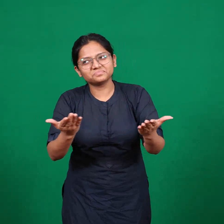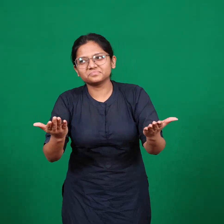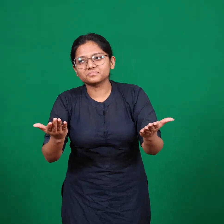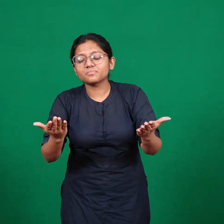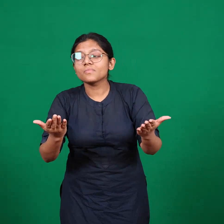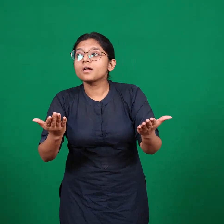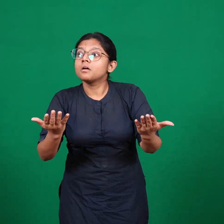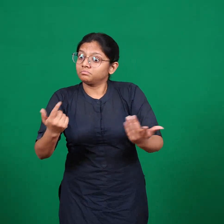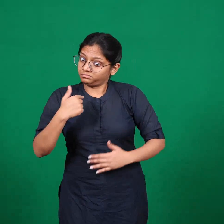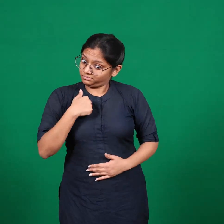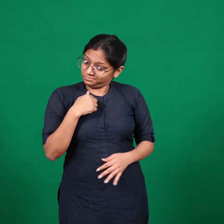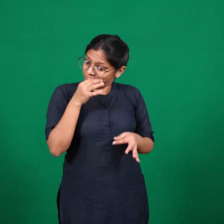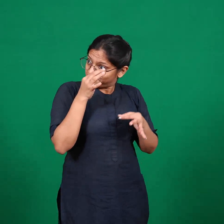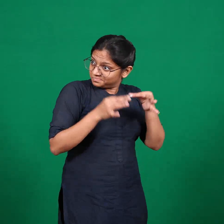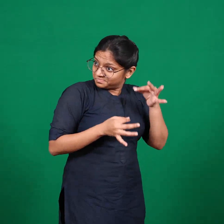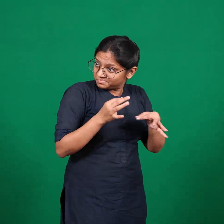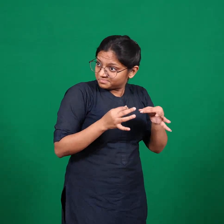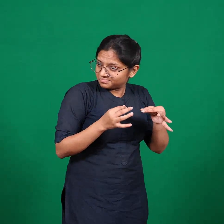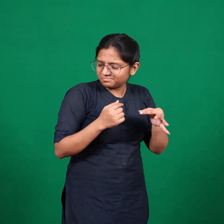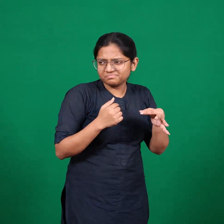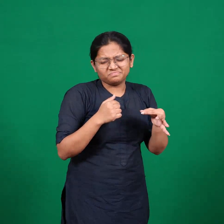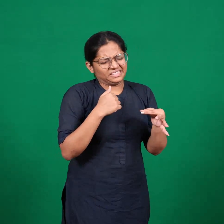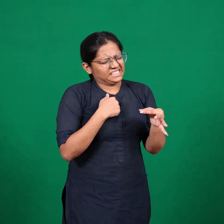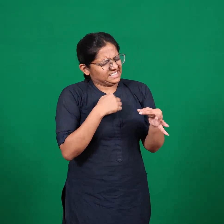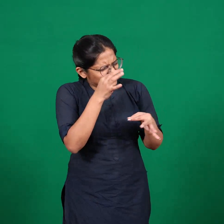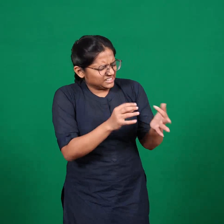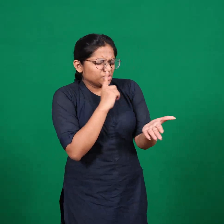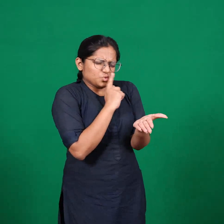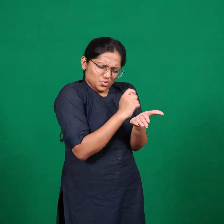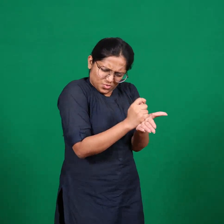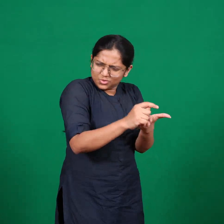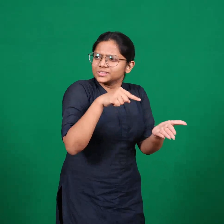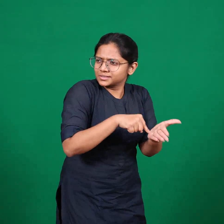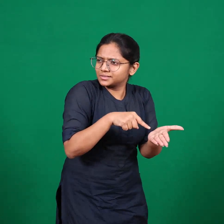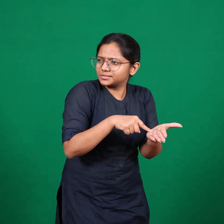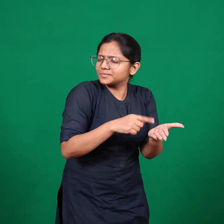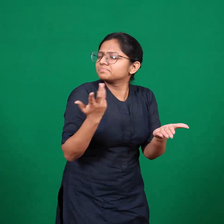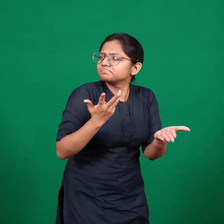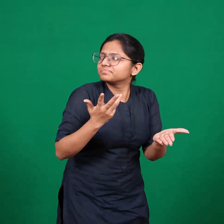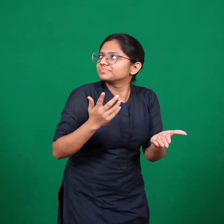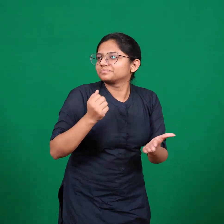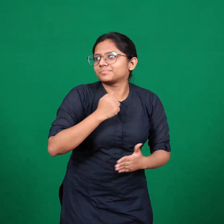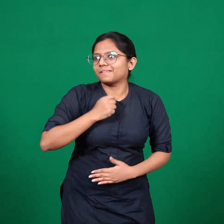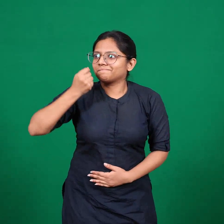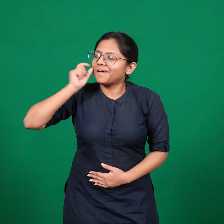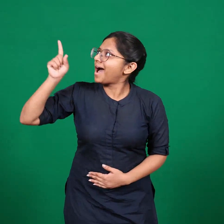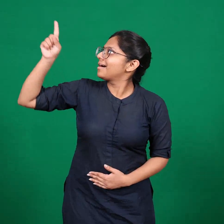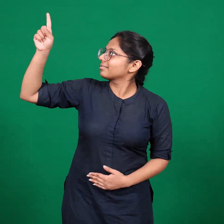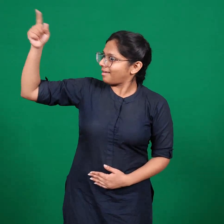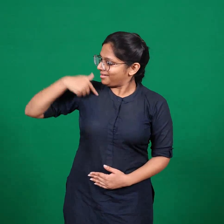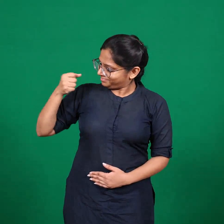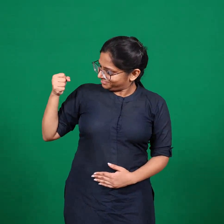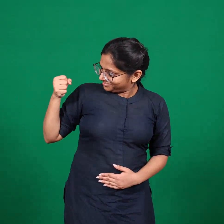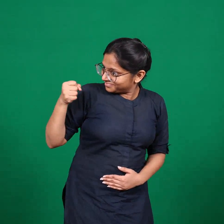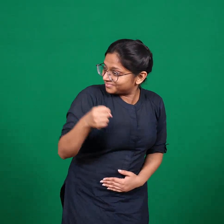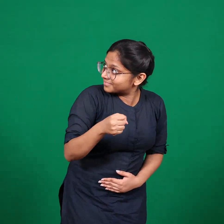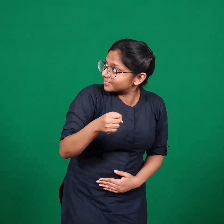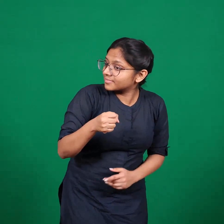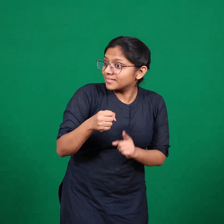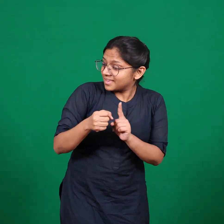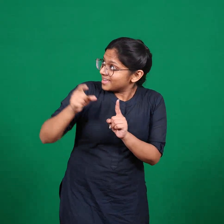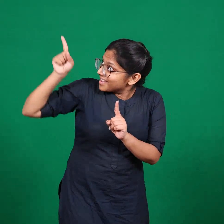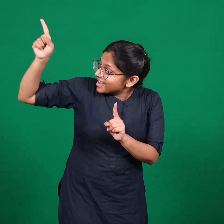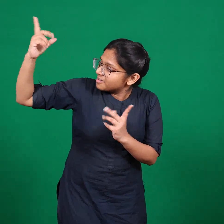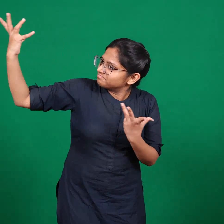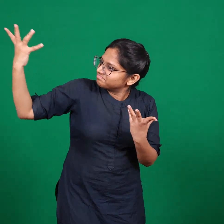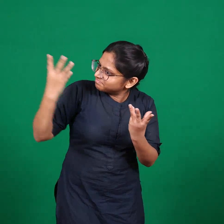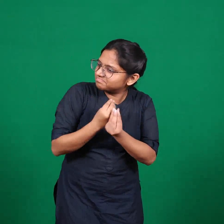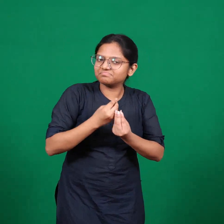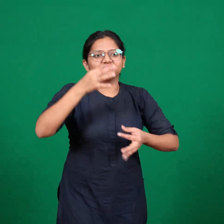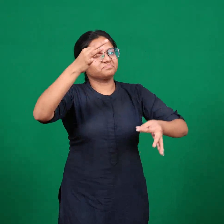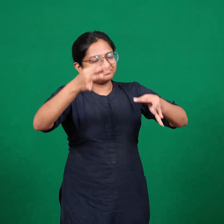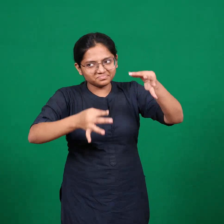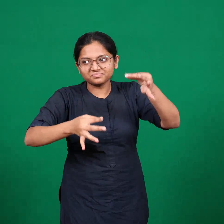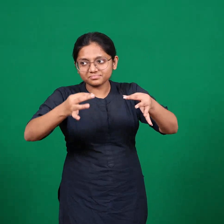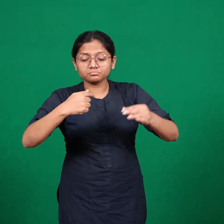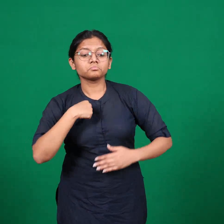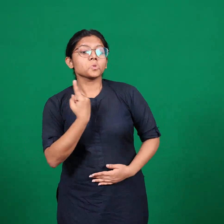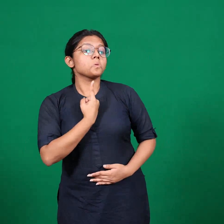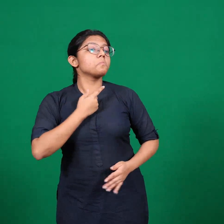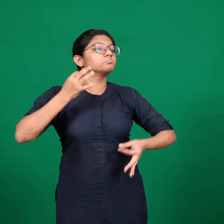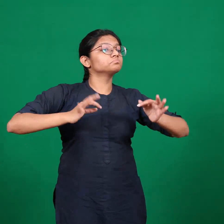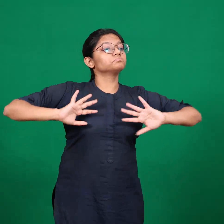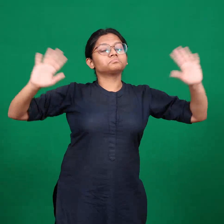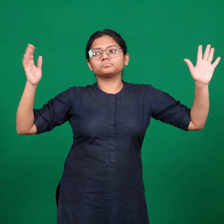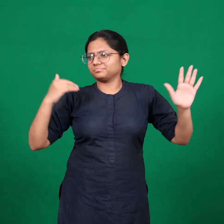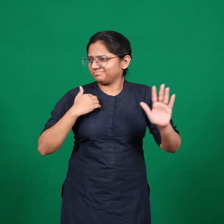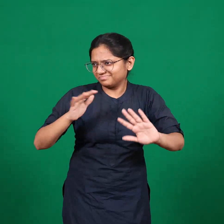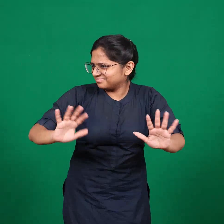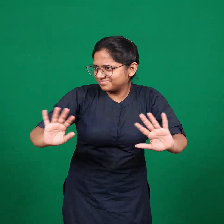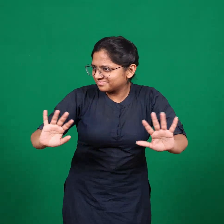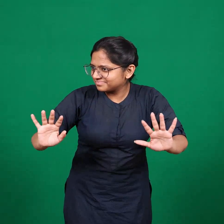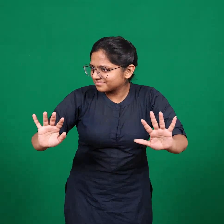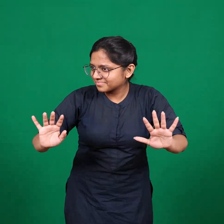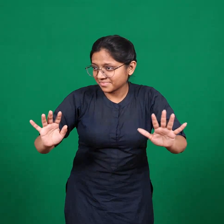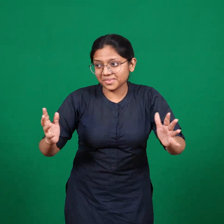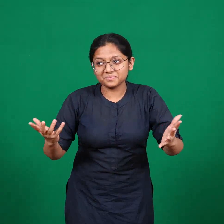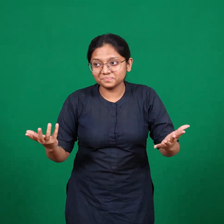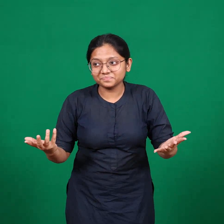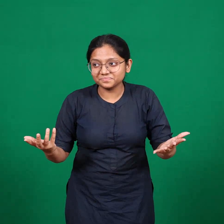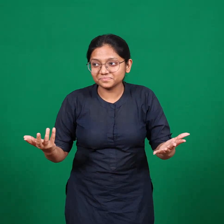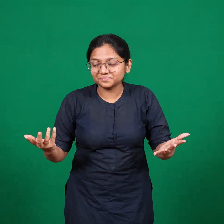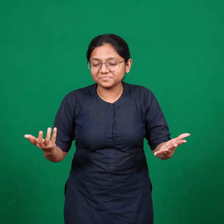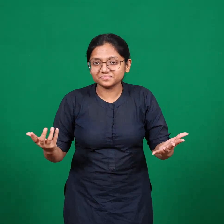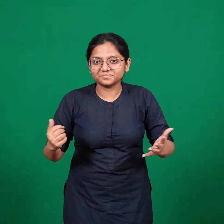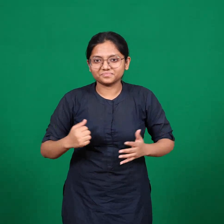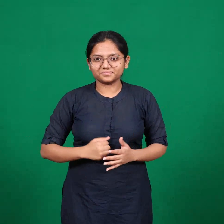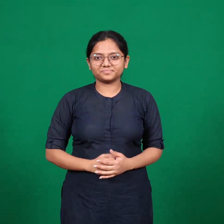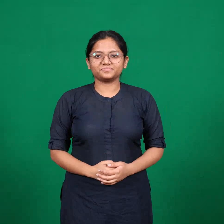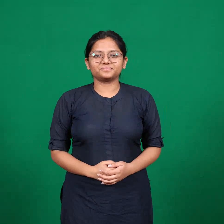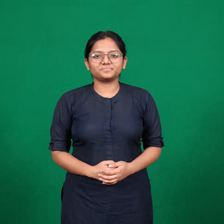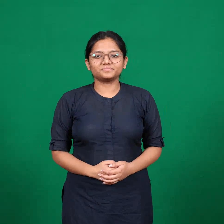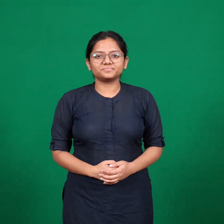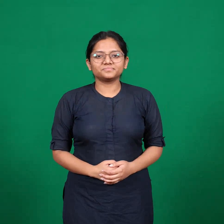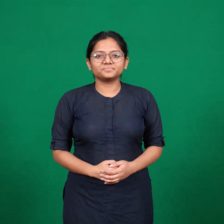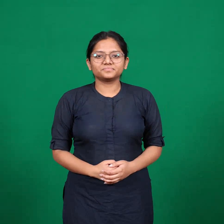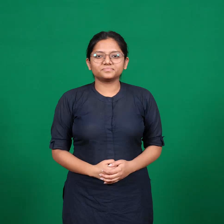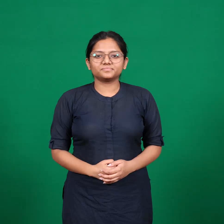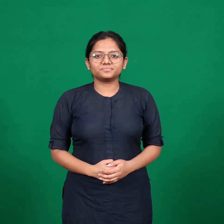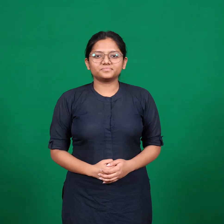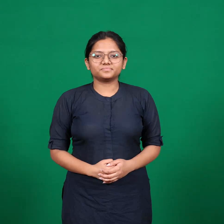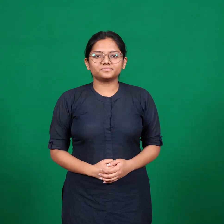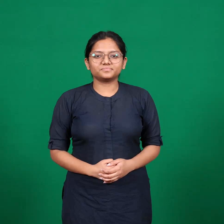But even if I do judge, My judgment is true, because I am not alone; I am with the Father who sent Me.